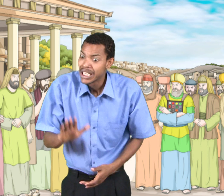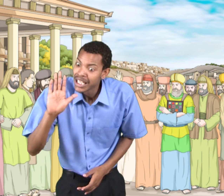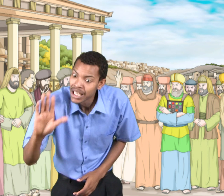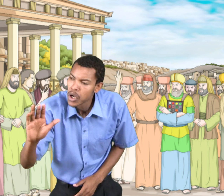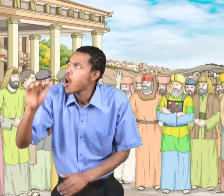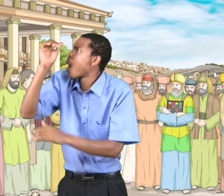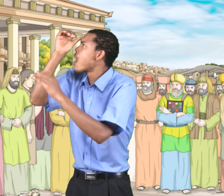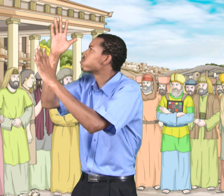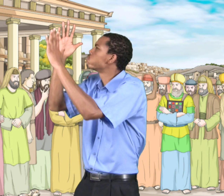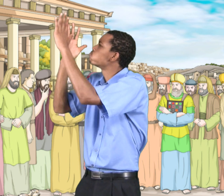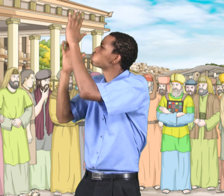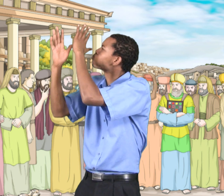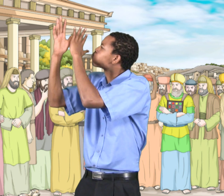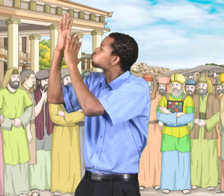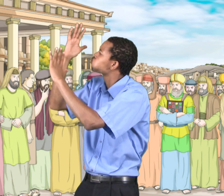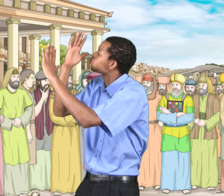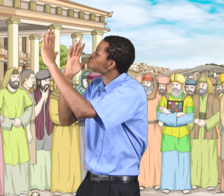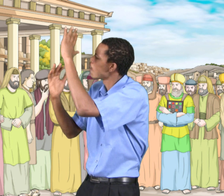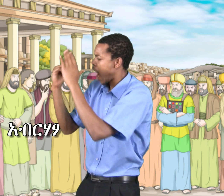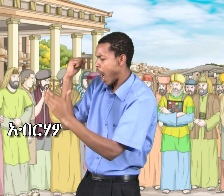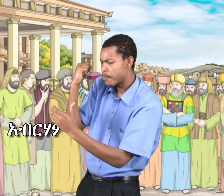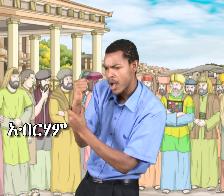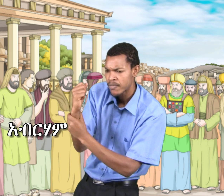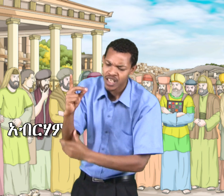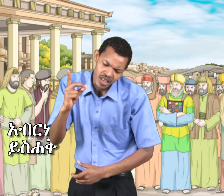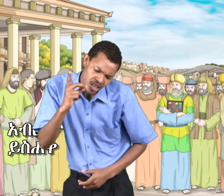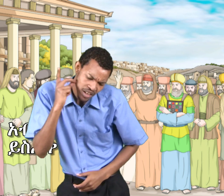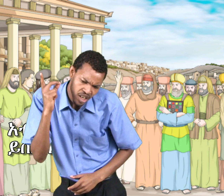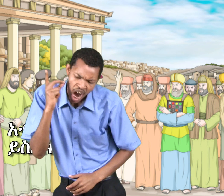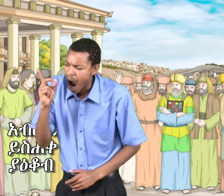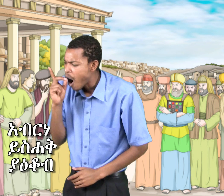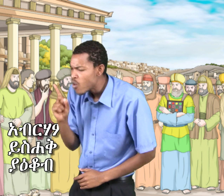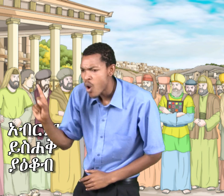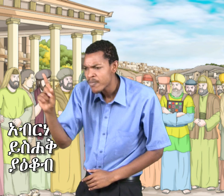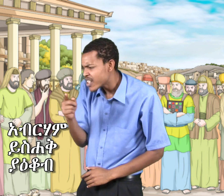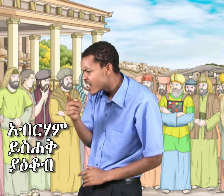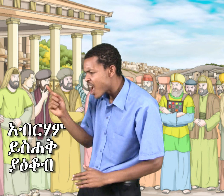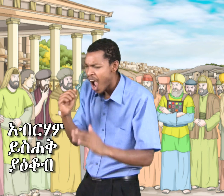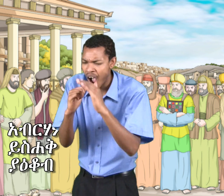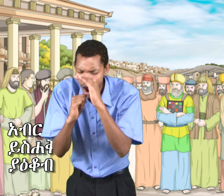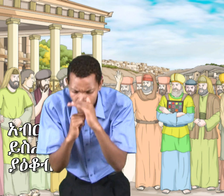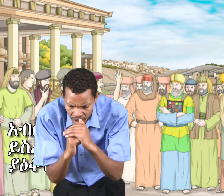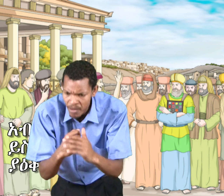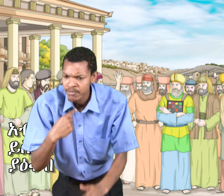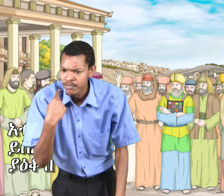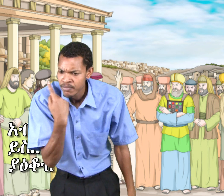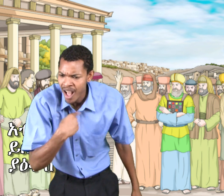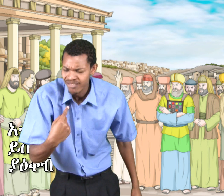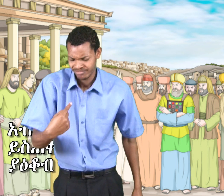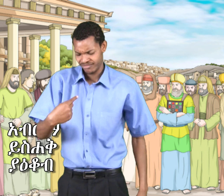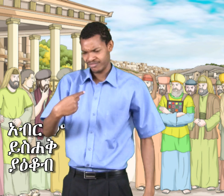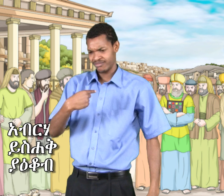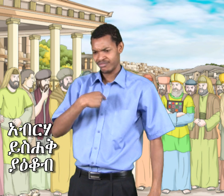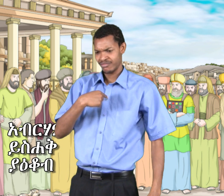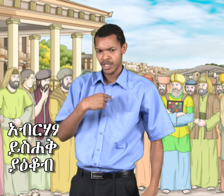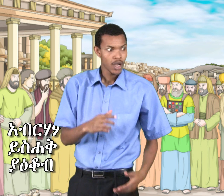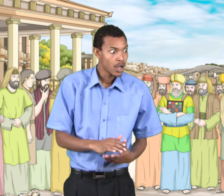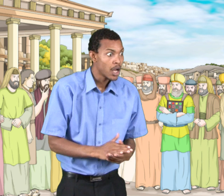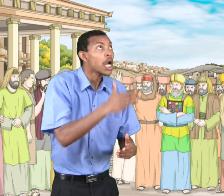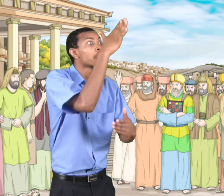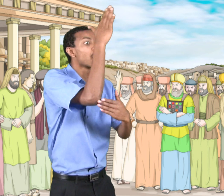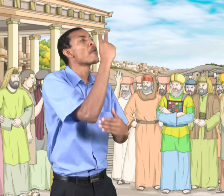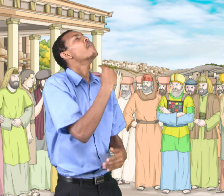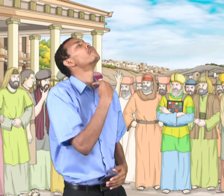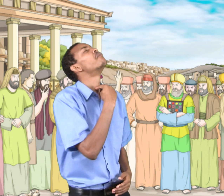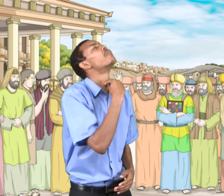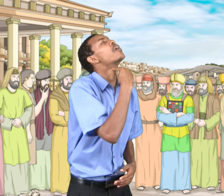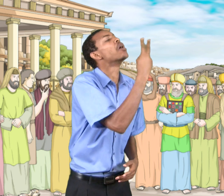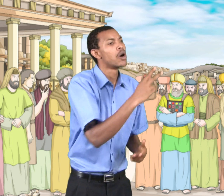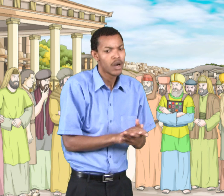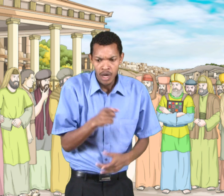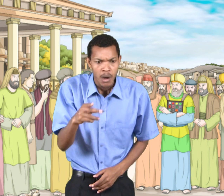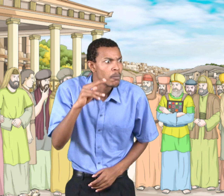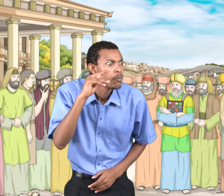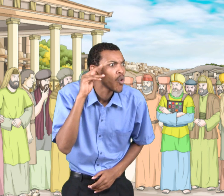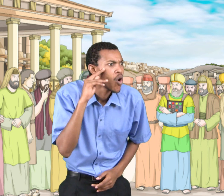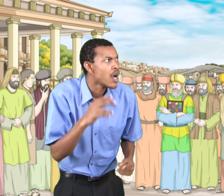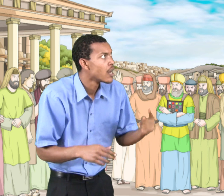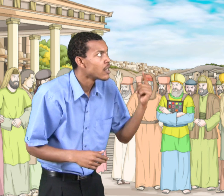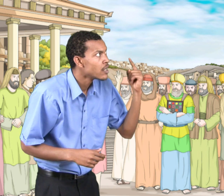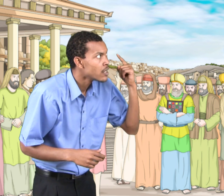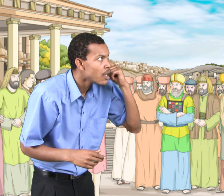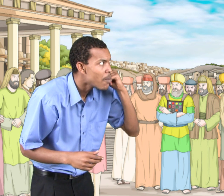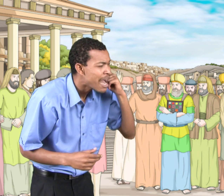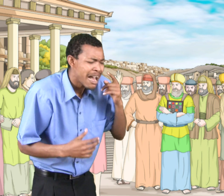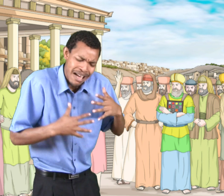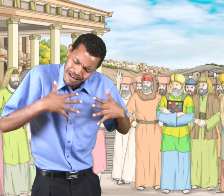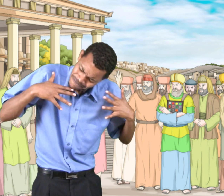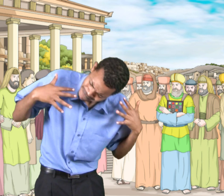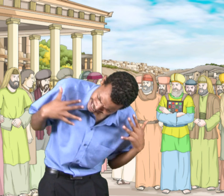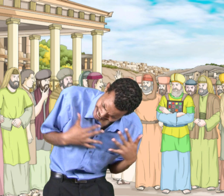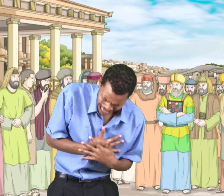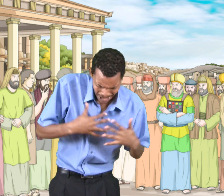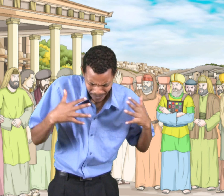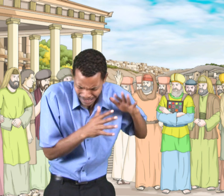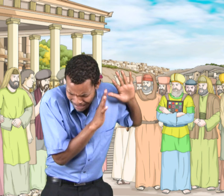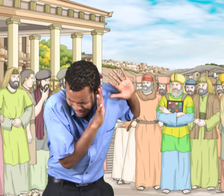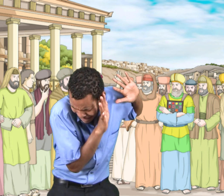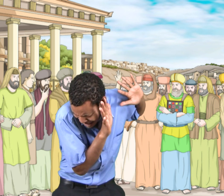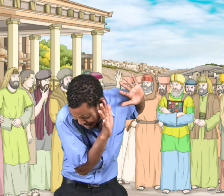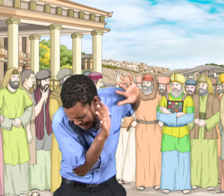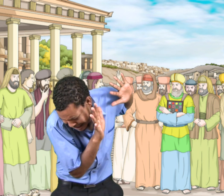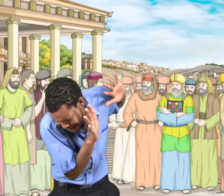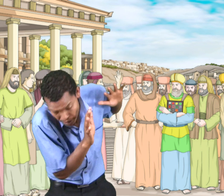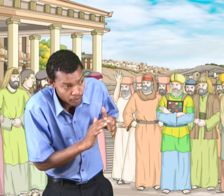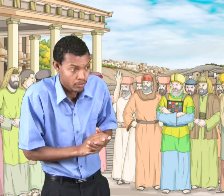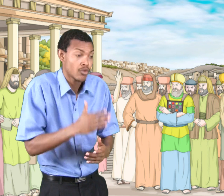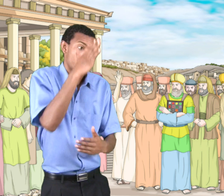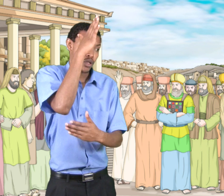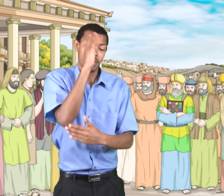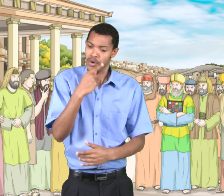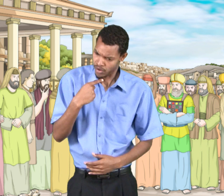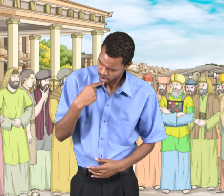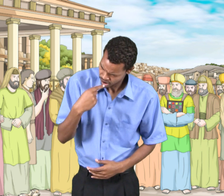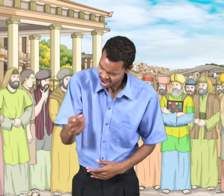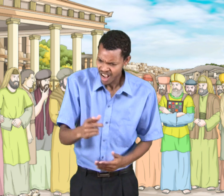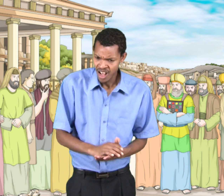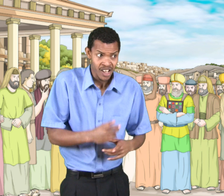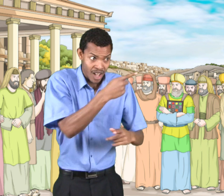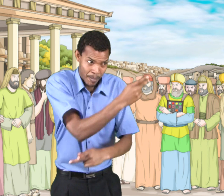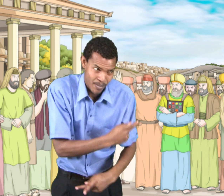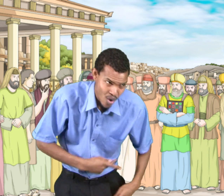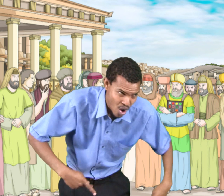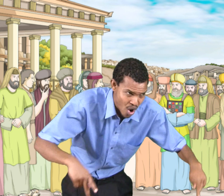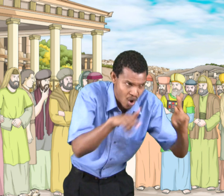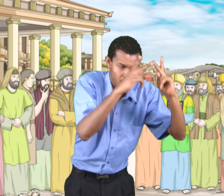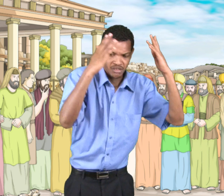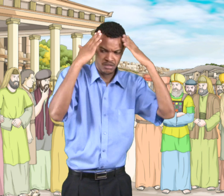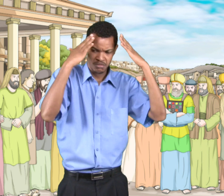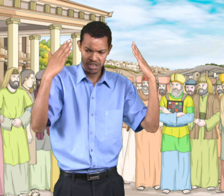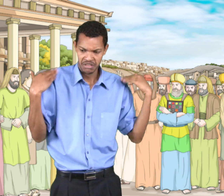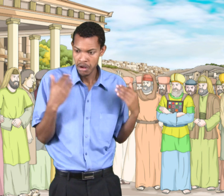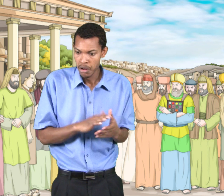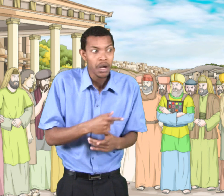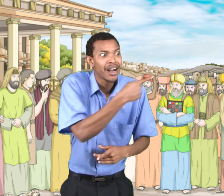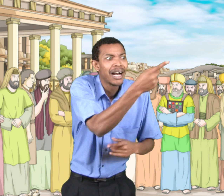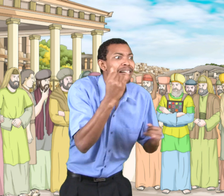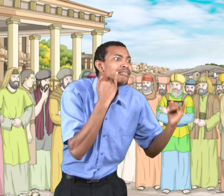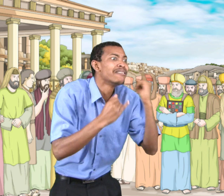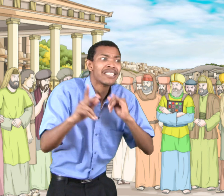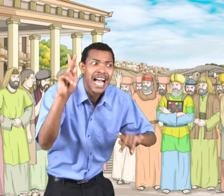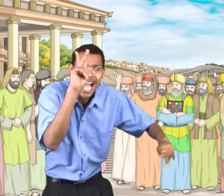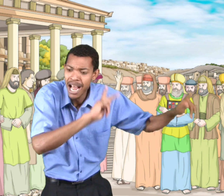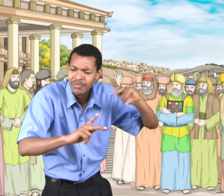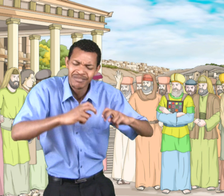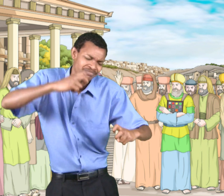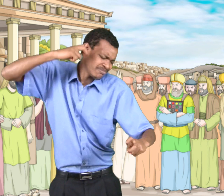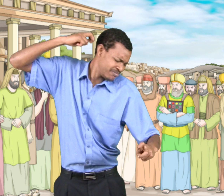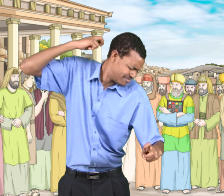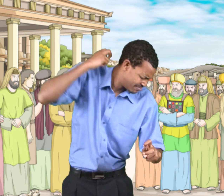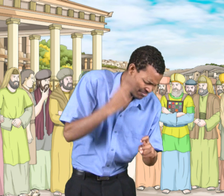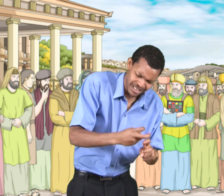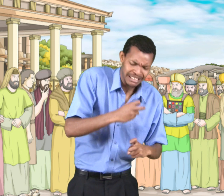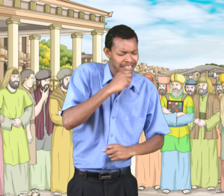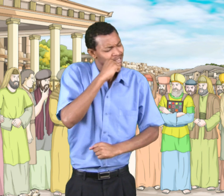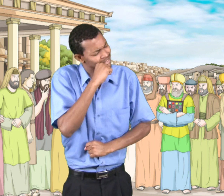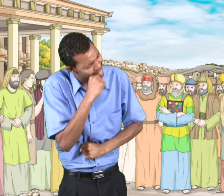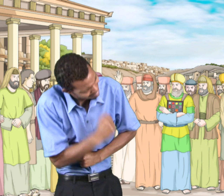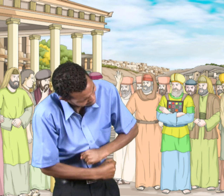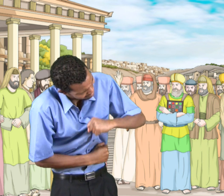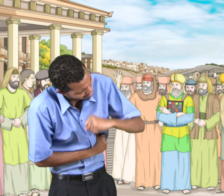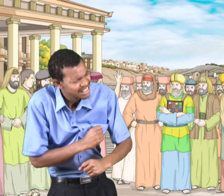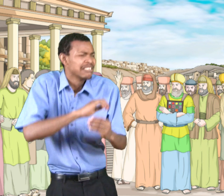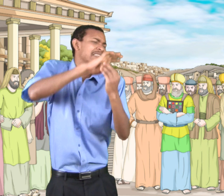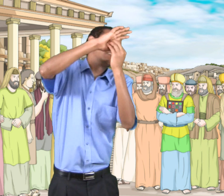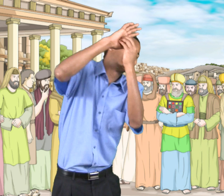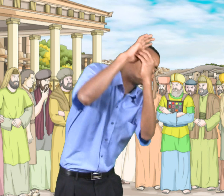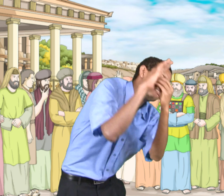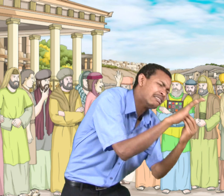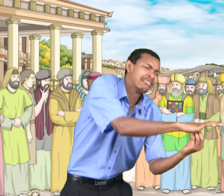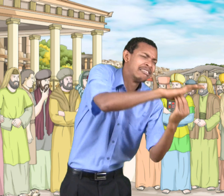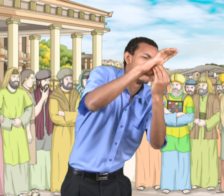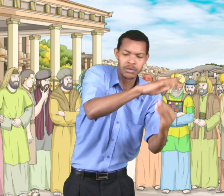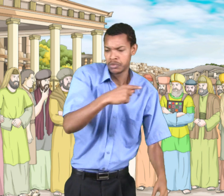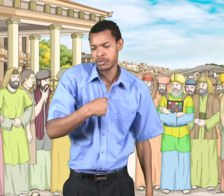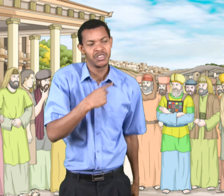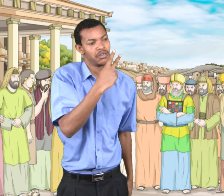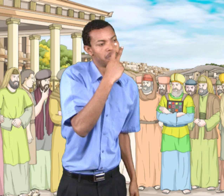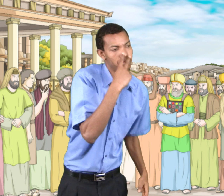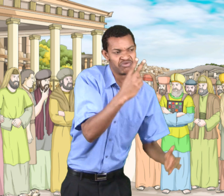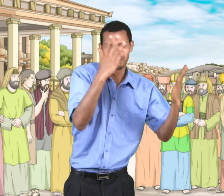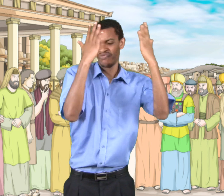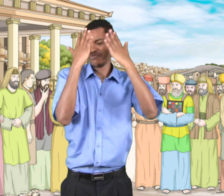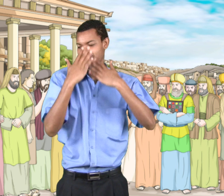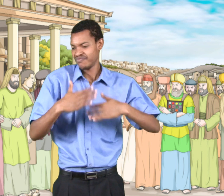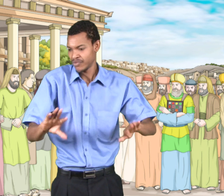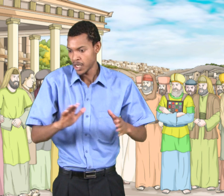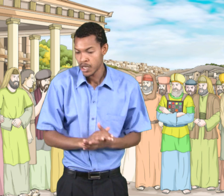As he approached to look more closely, the voice of the Lord came to him: ‘I am the God of your fathers, the God of Abraham, Isaac, and Jacob.’